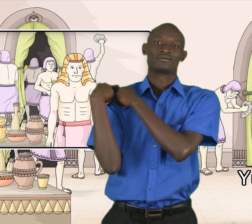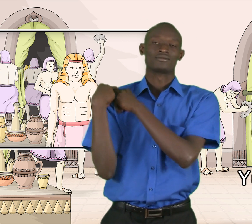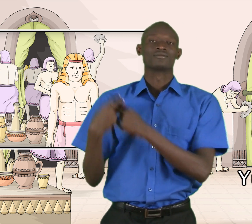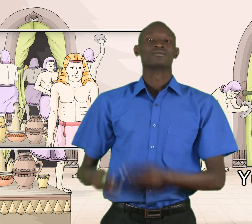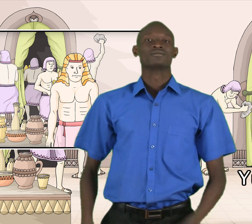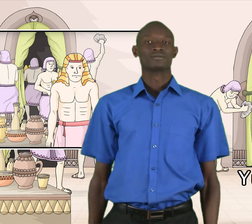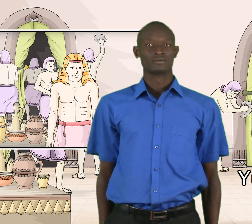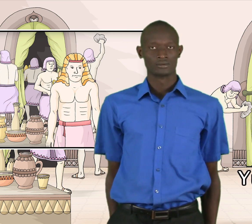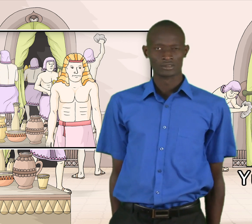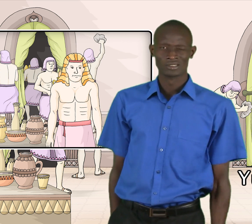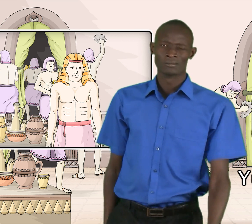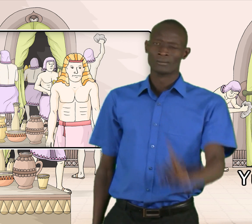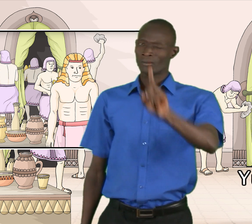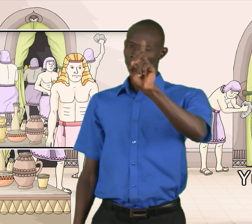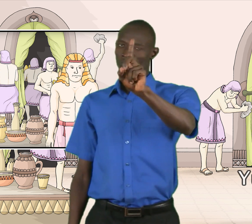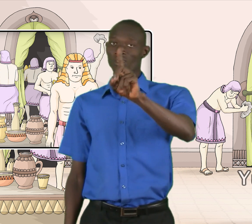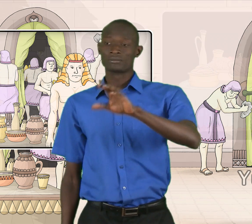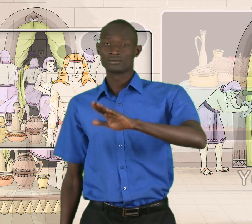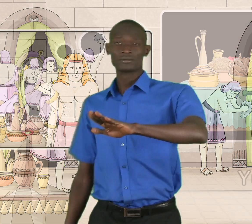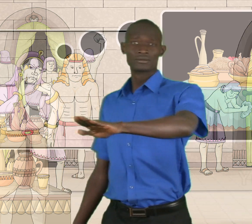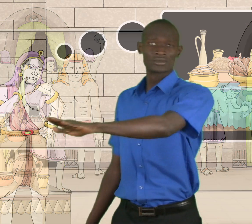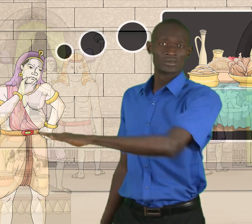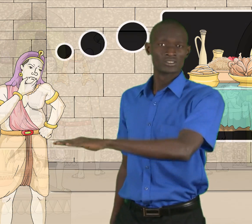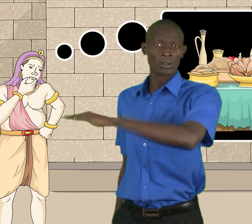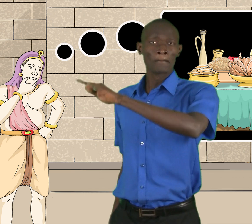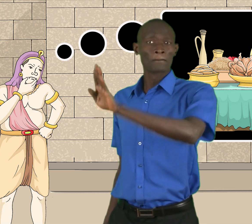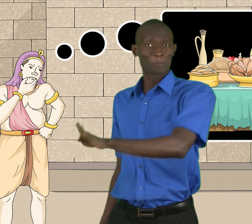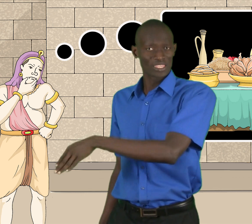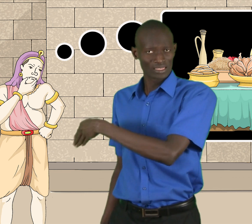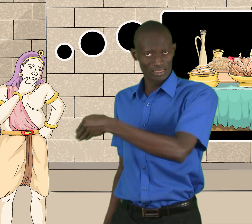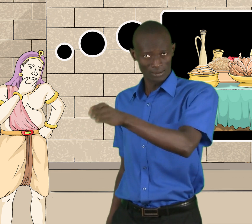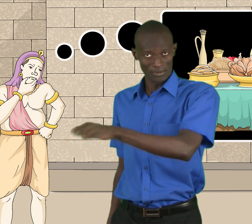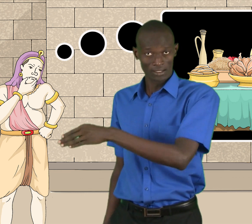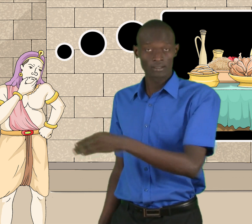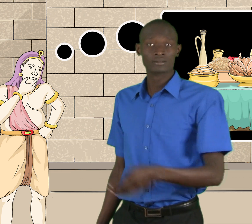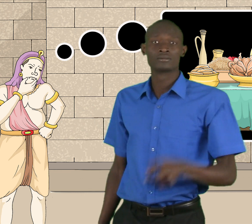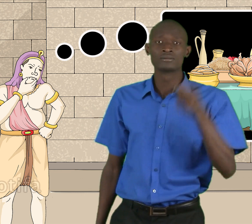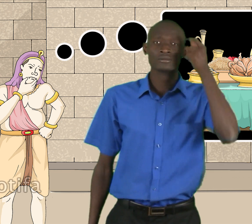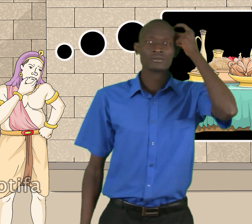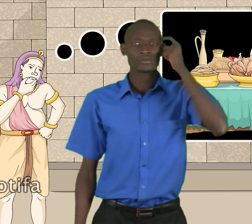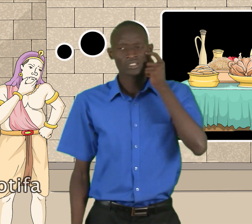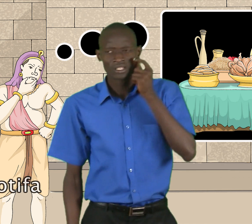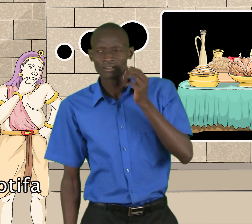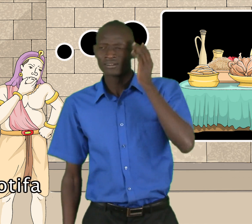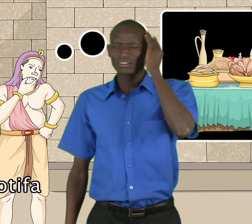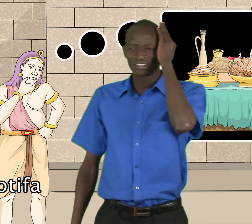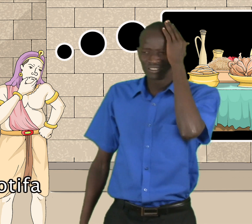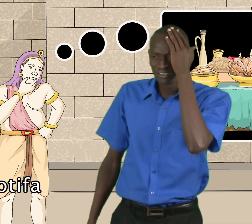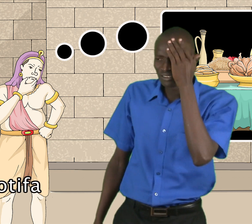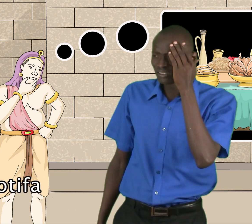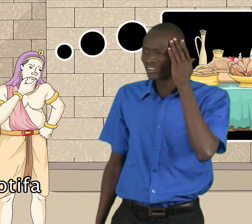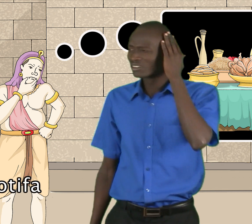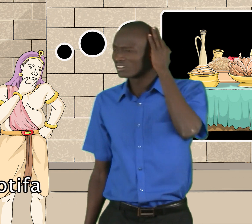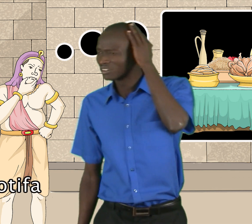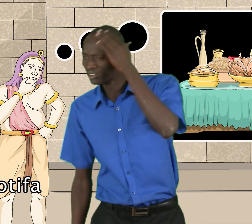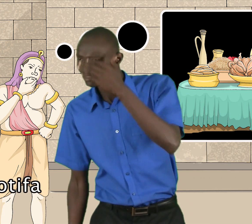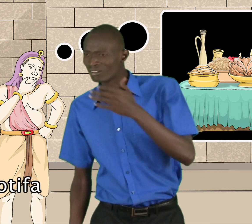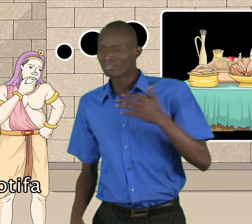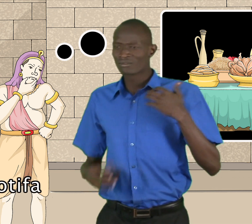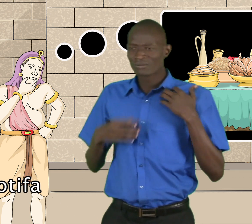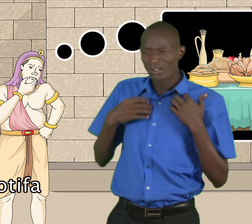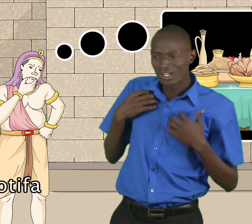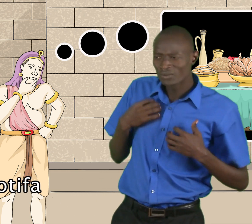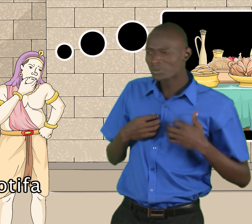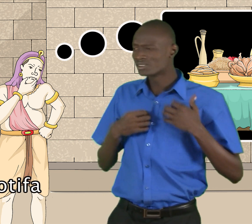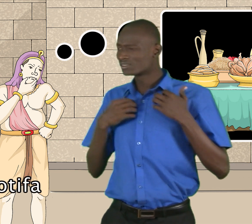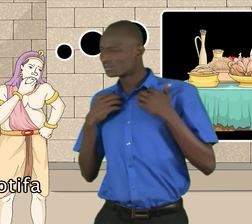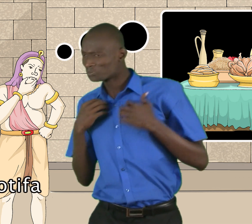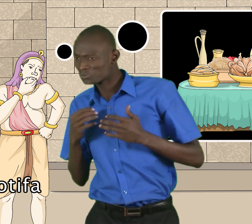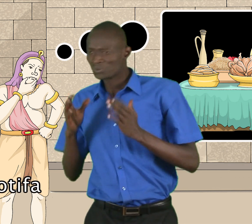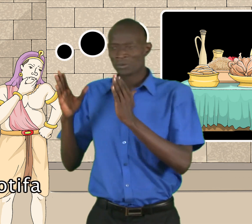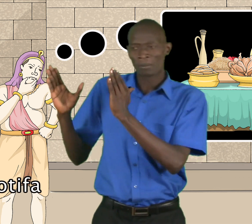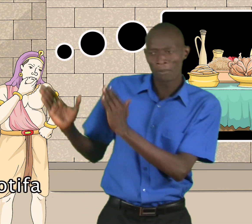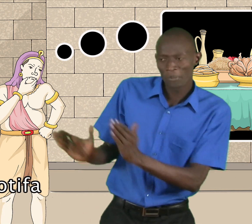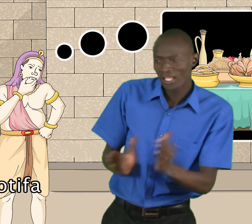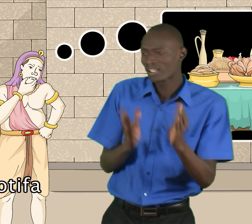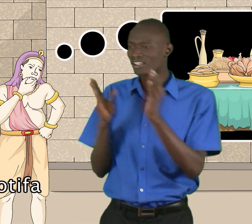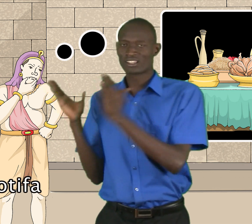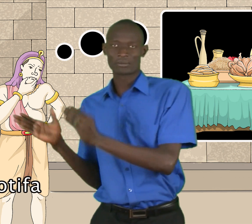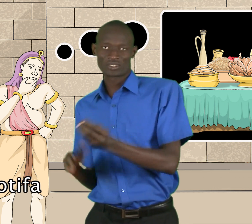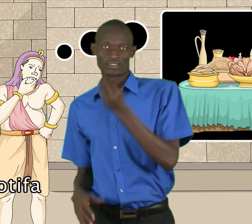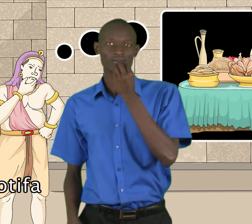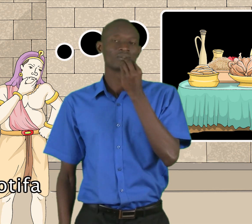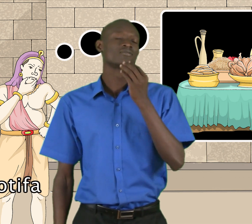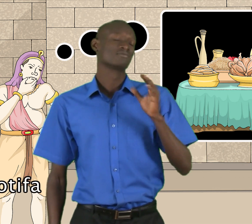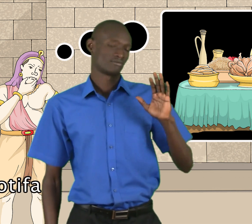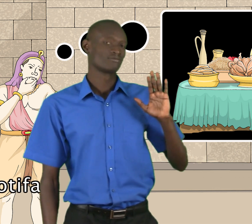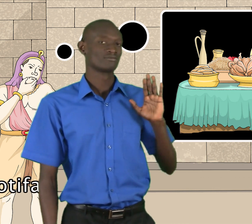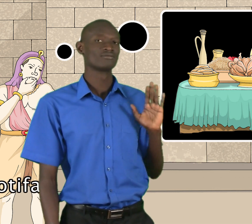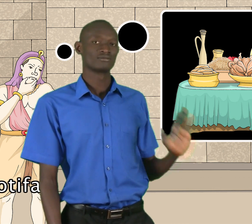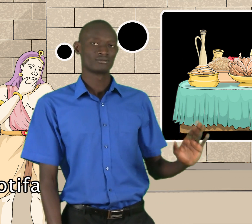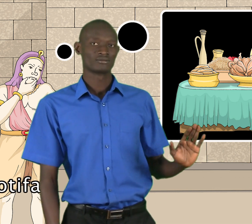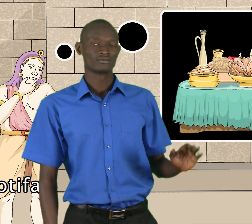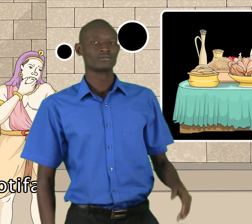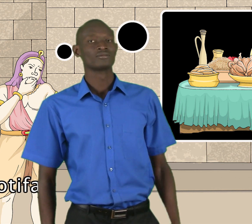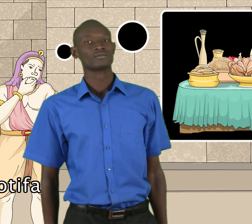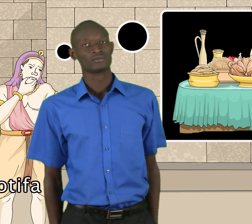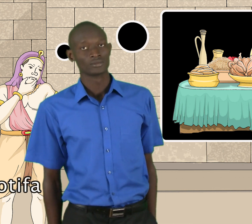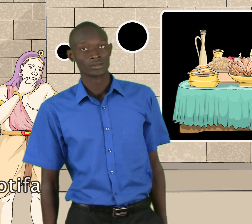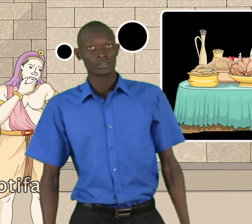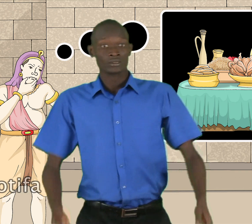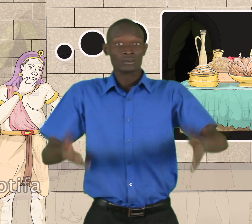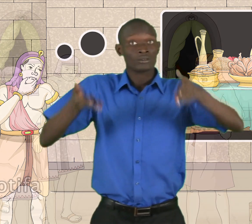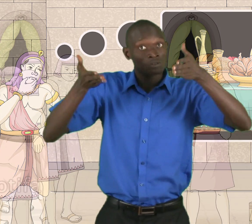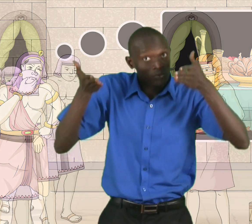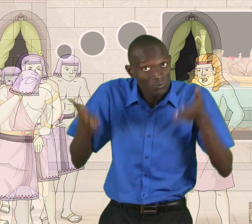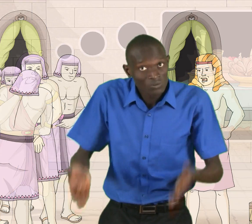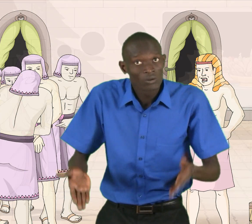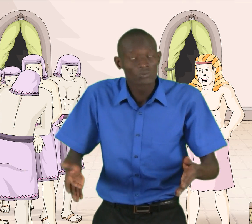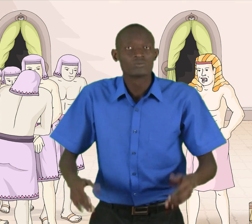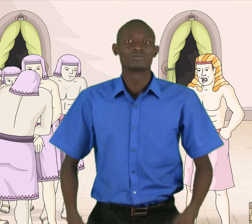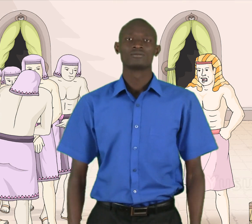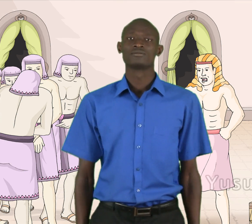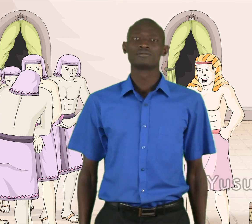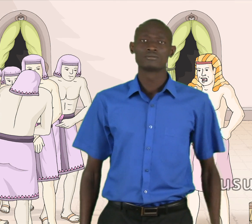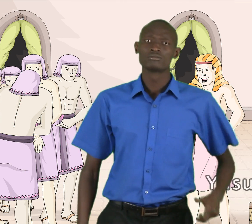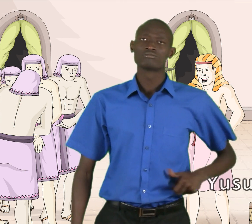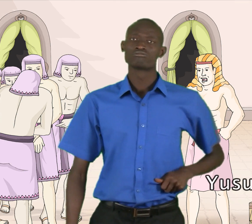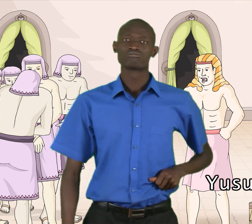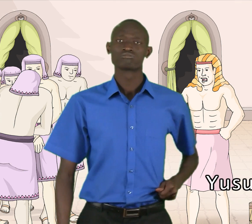he did not concern himself with anything except the food he ate.